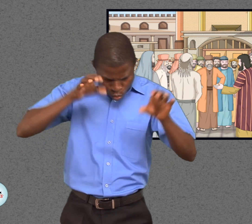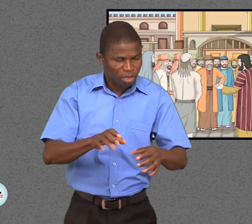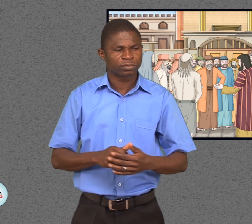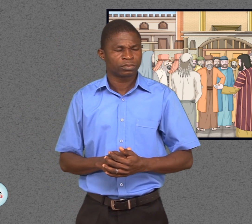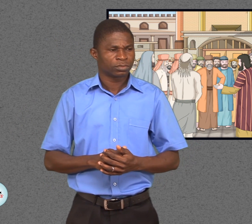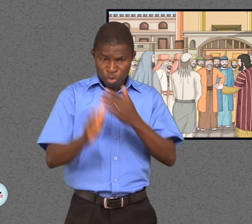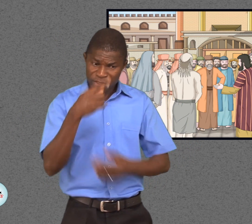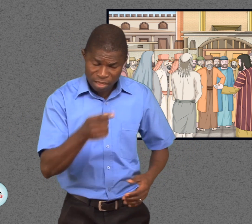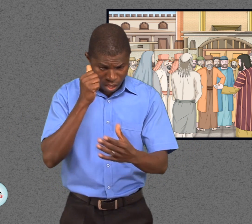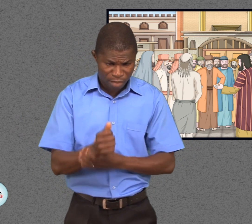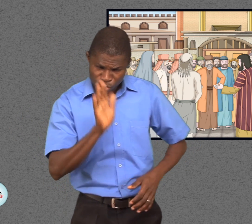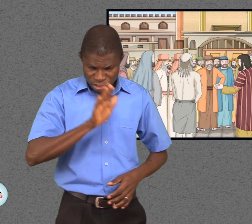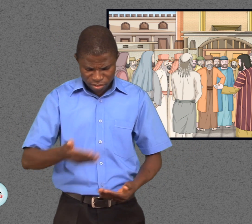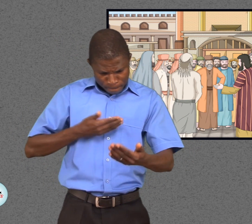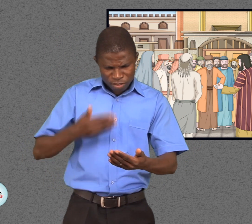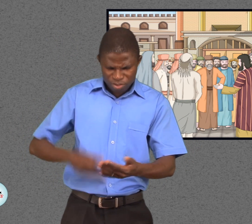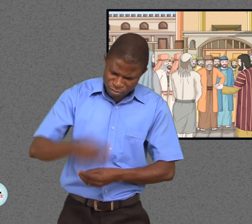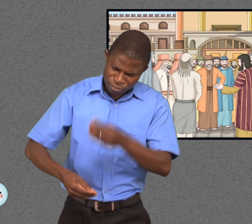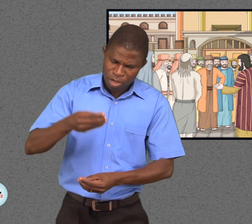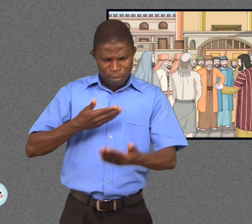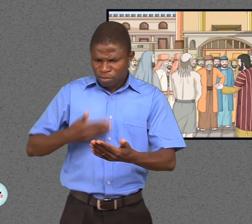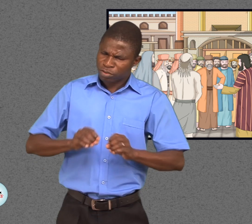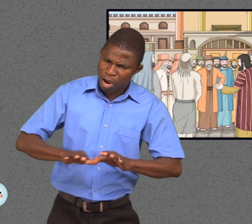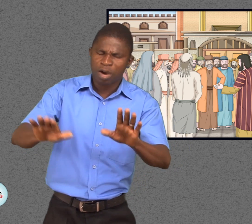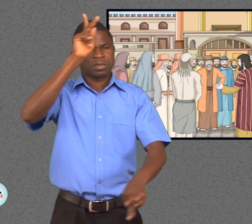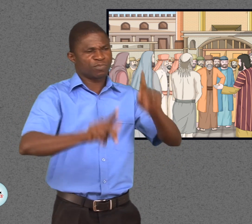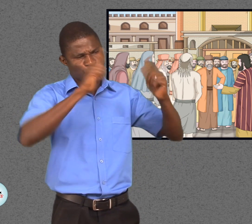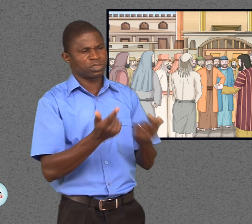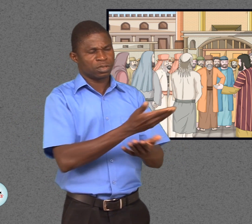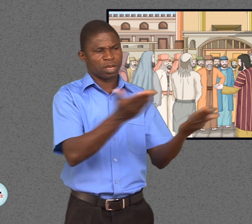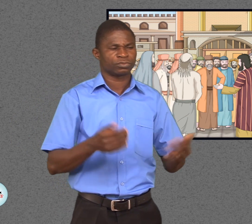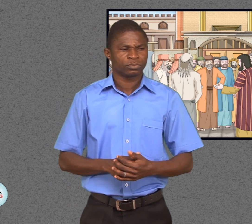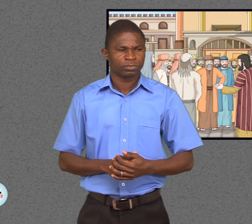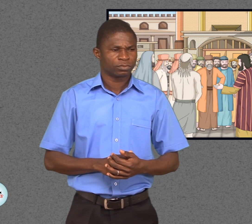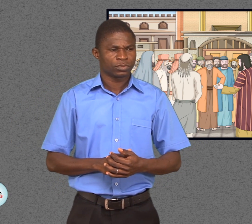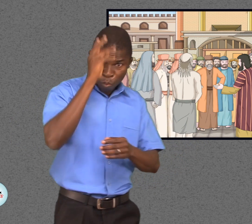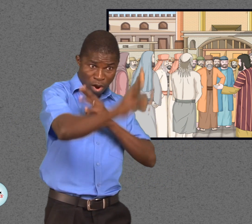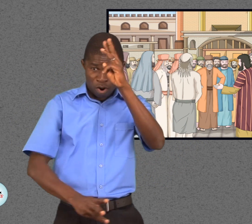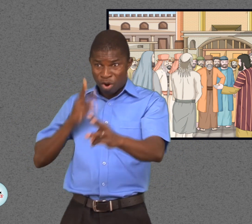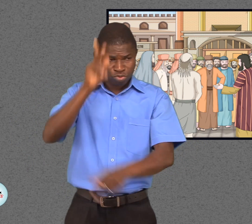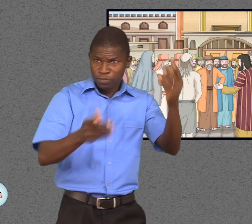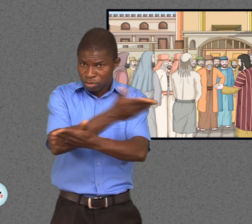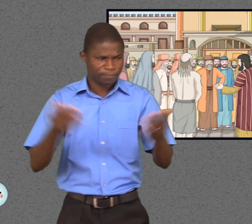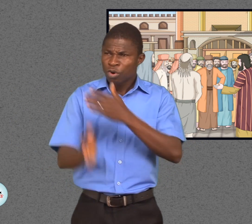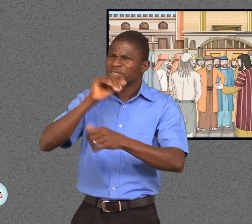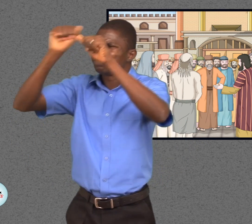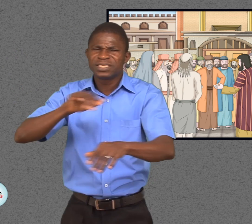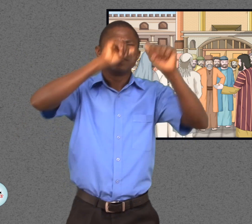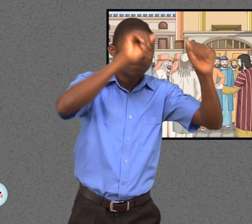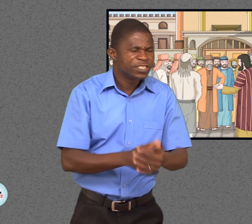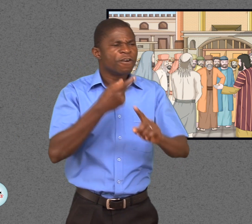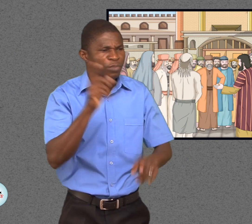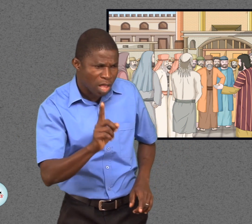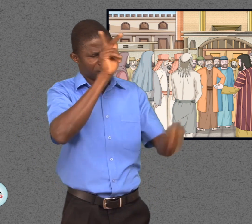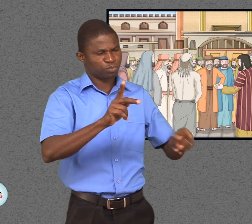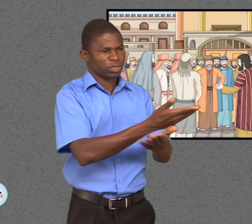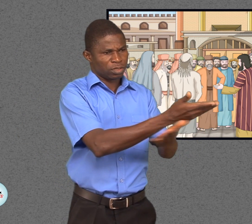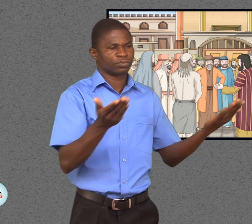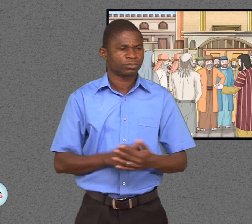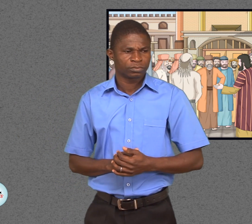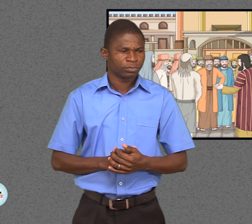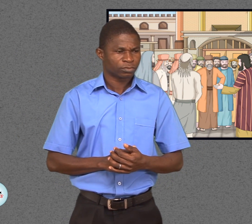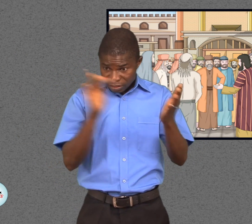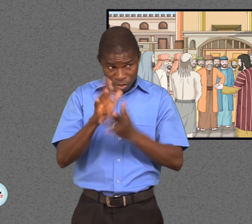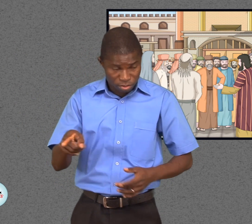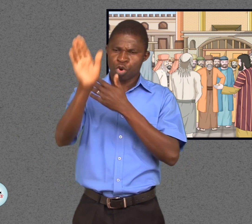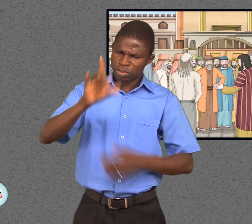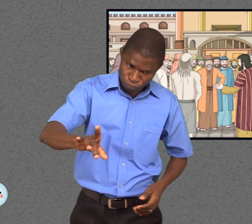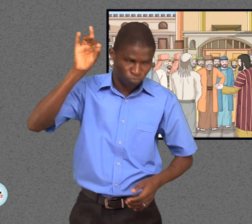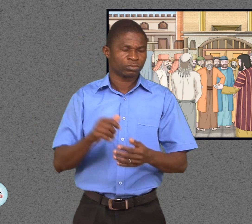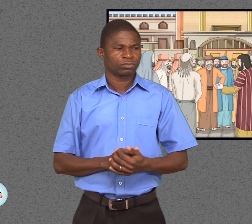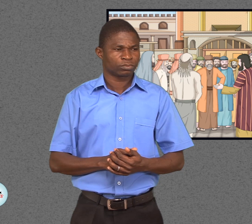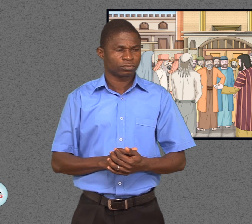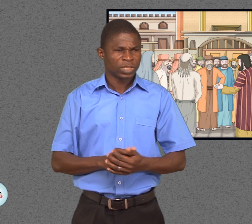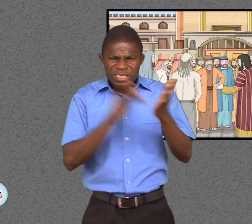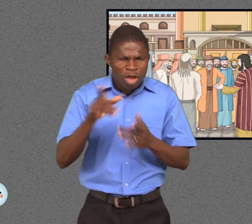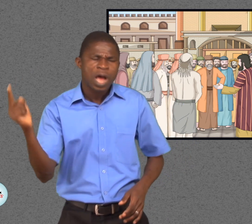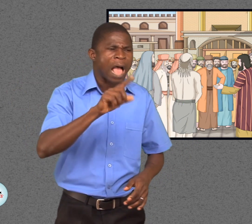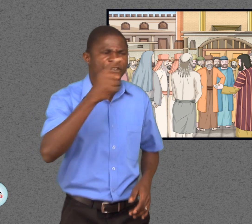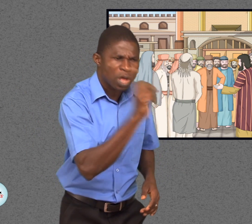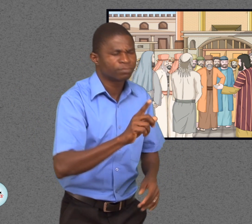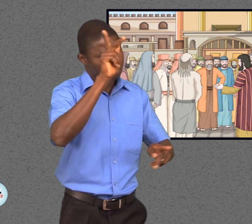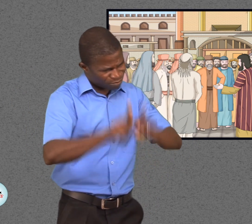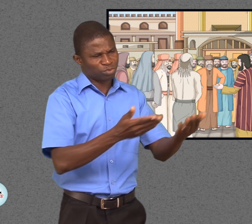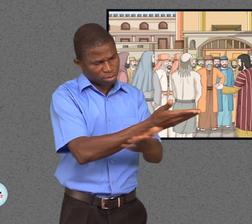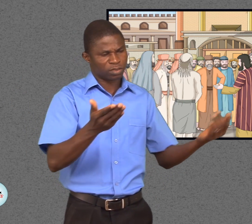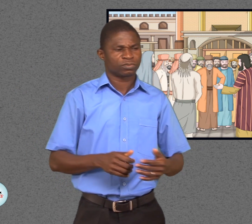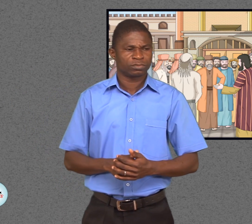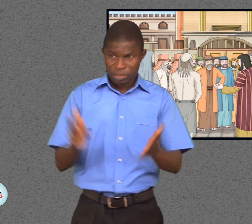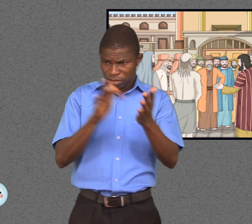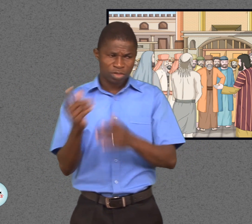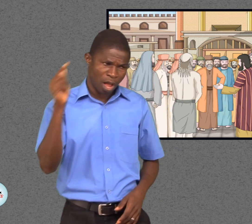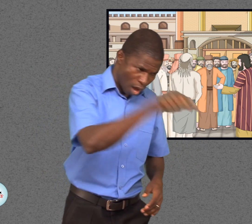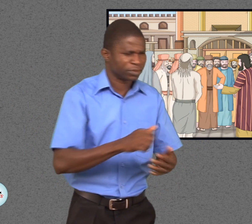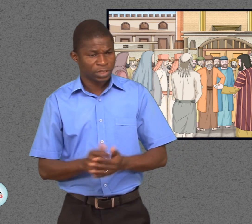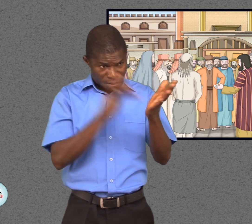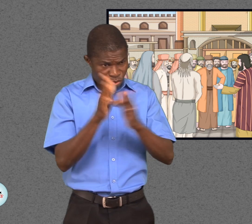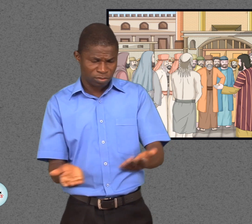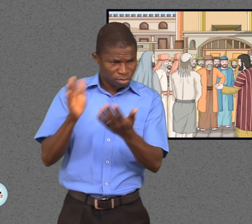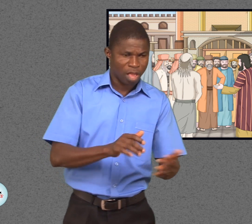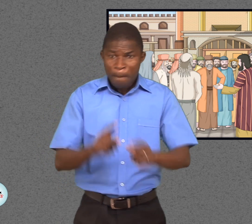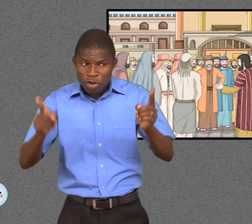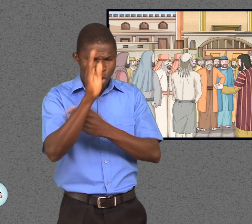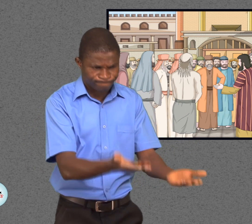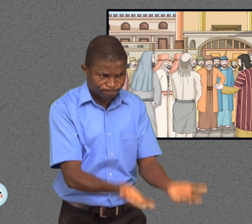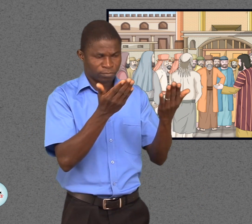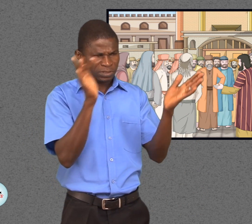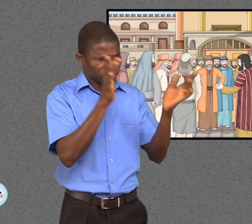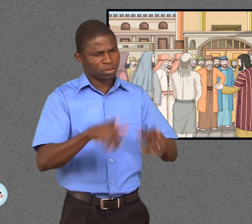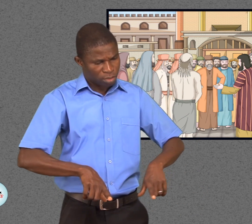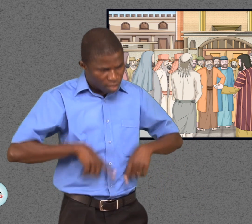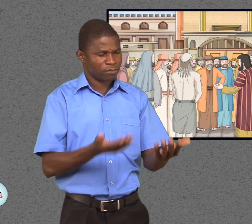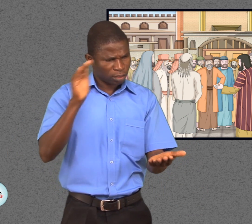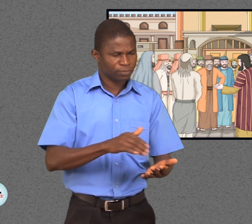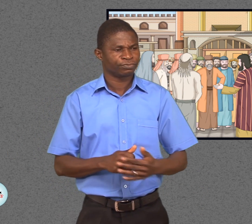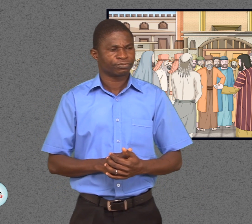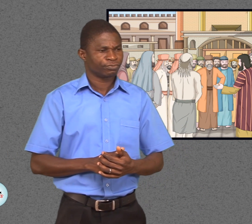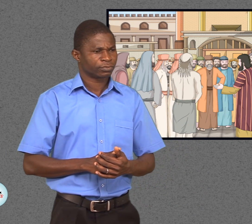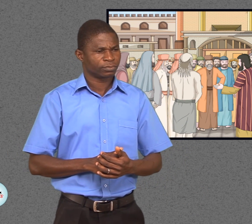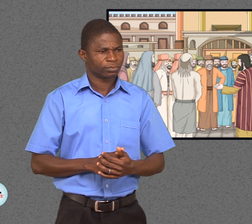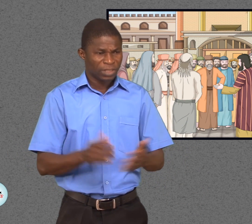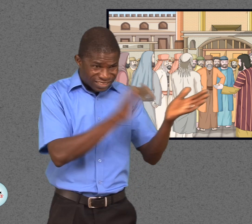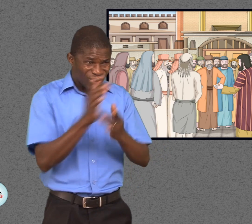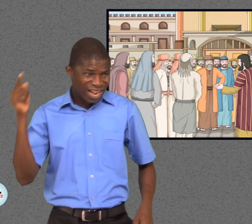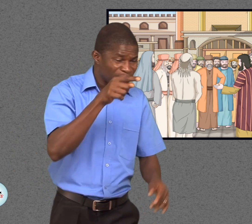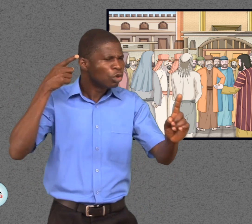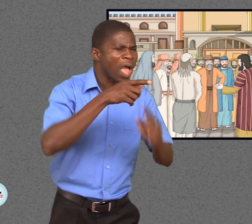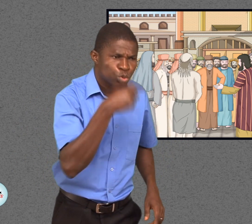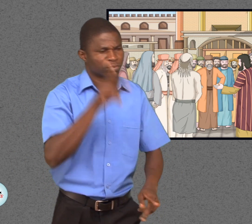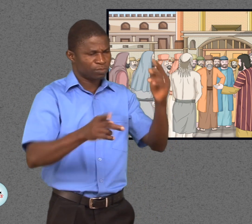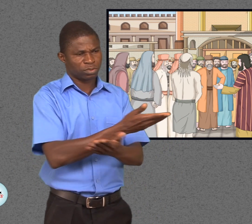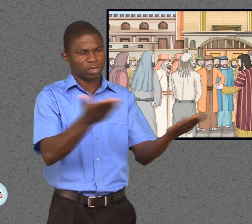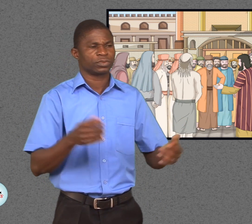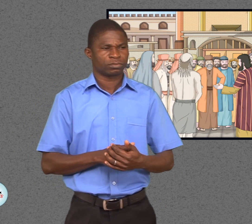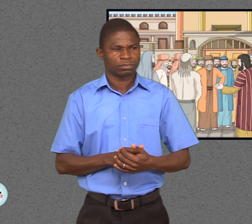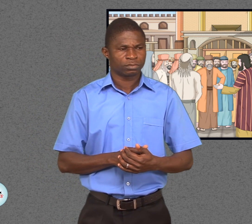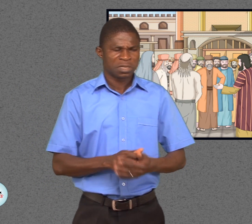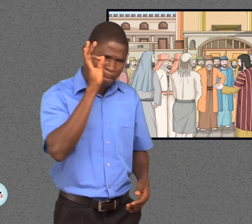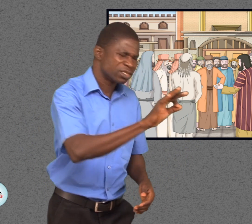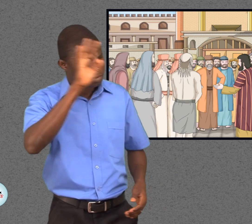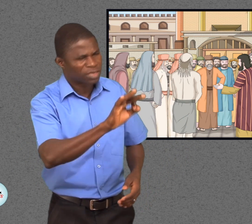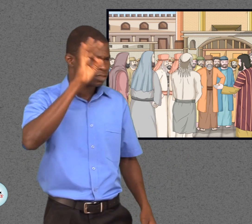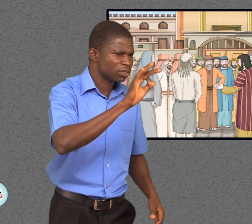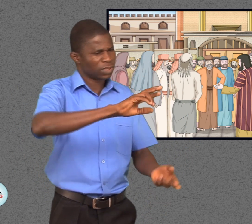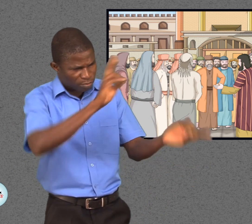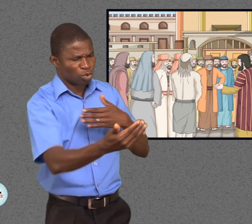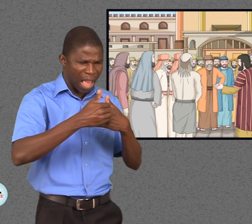And you are sons of the prophets and of the covenant God made with your fathers when He said to Abraham, ‘Through your offspring all the families of the earth will be blessed.’